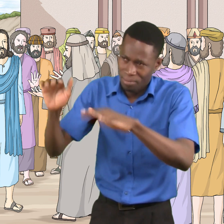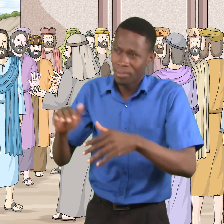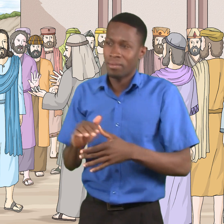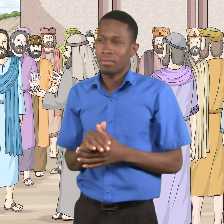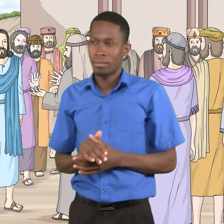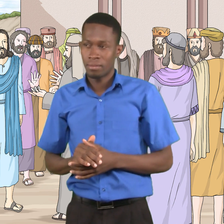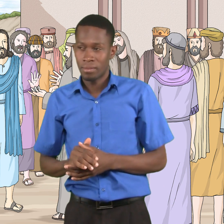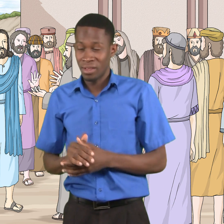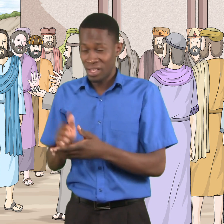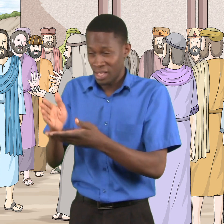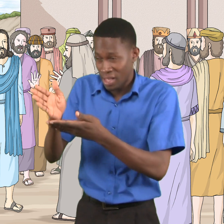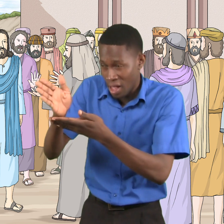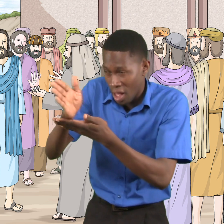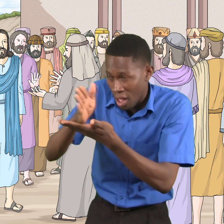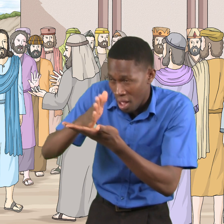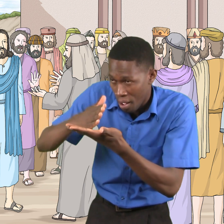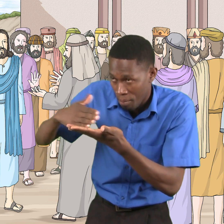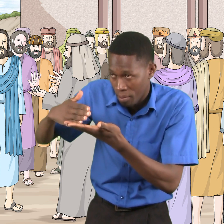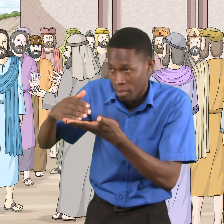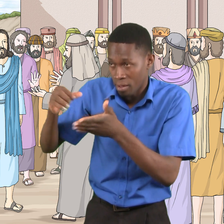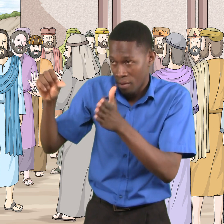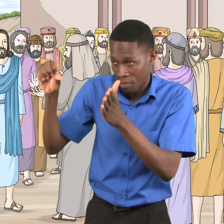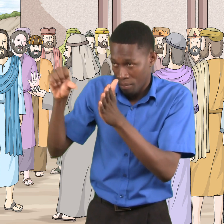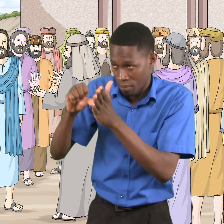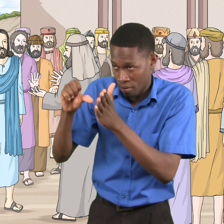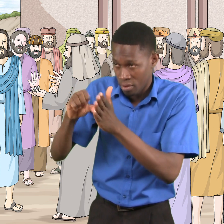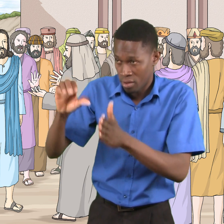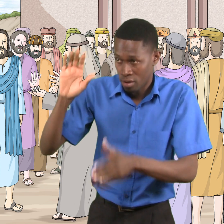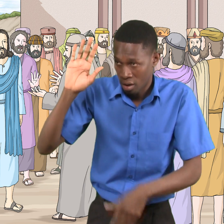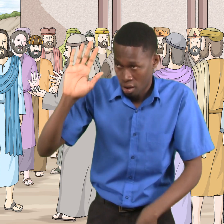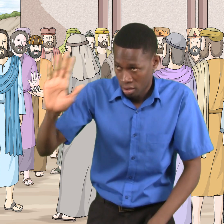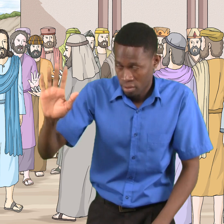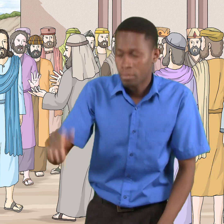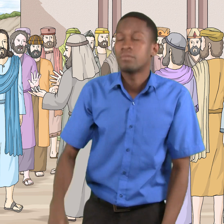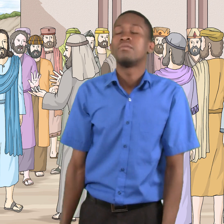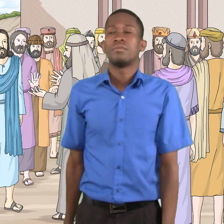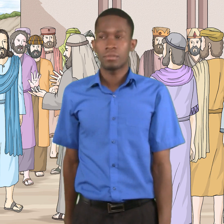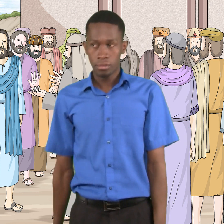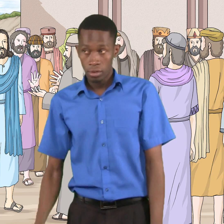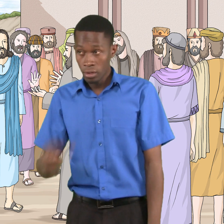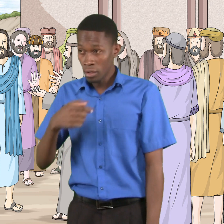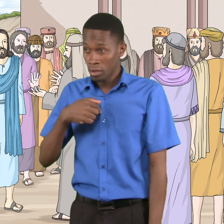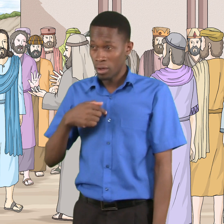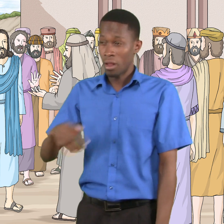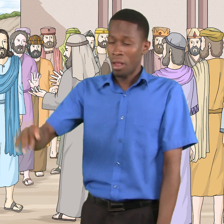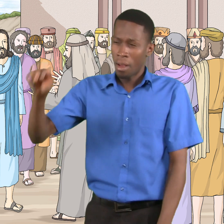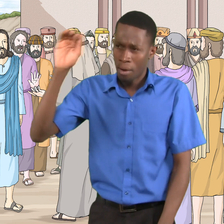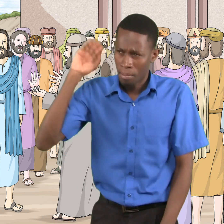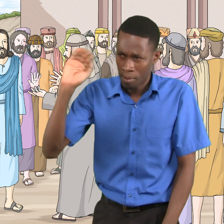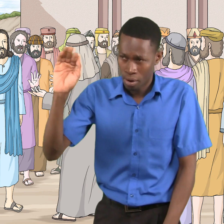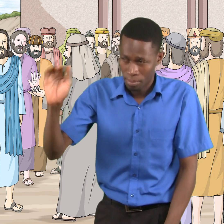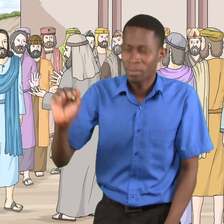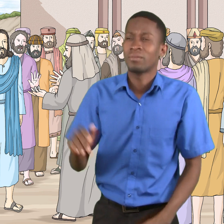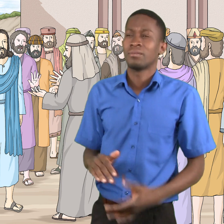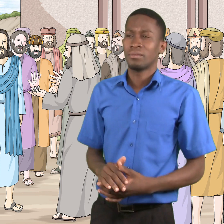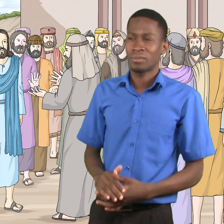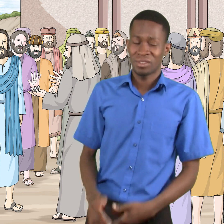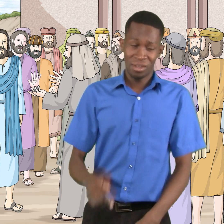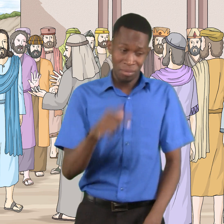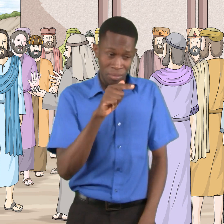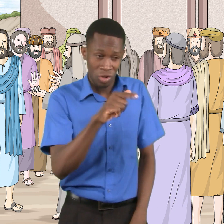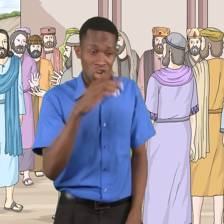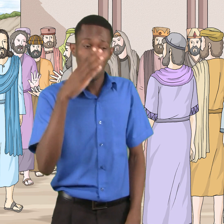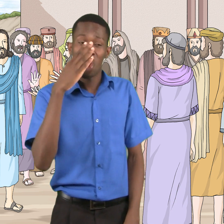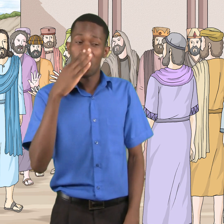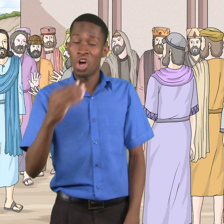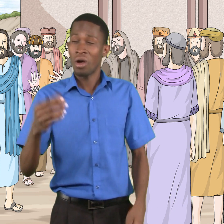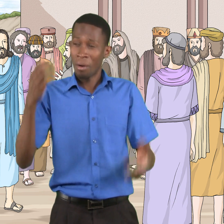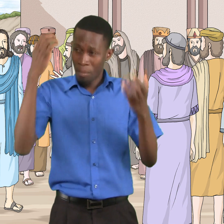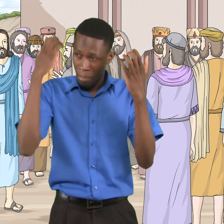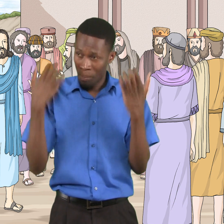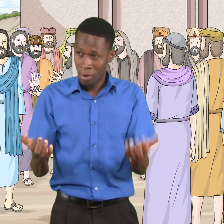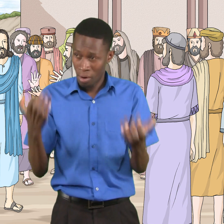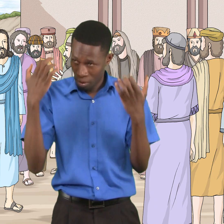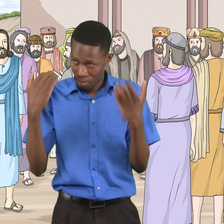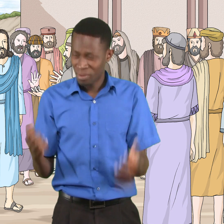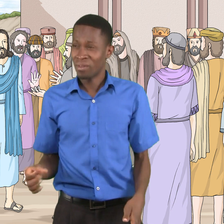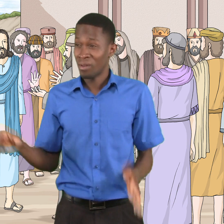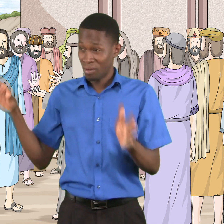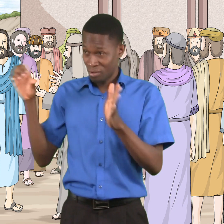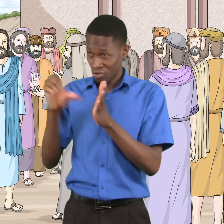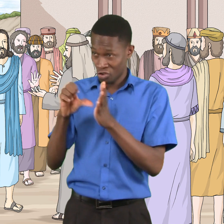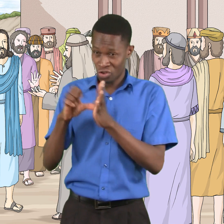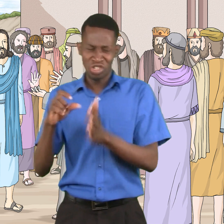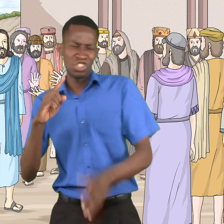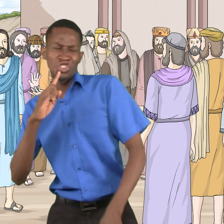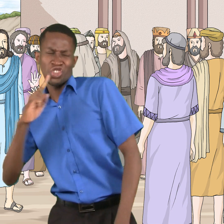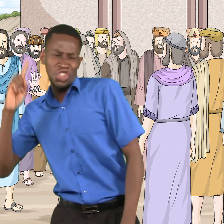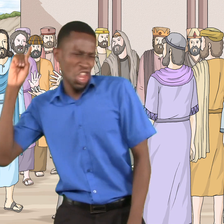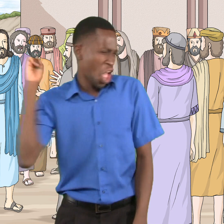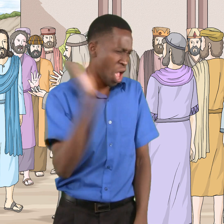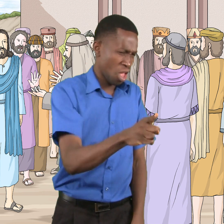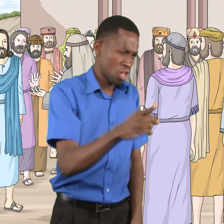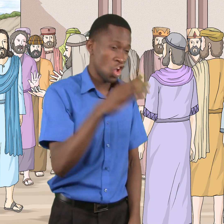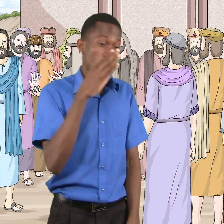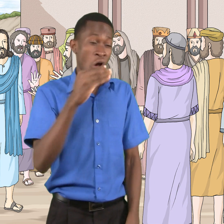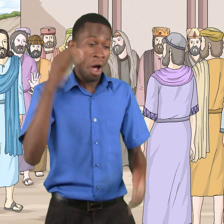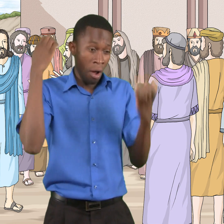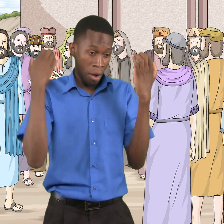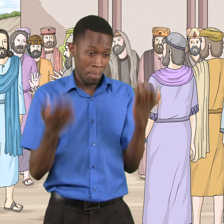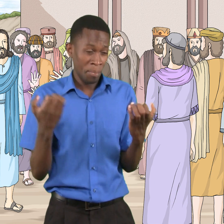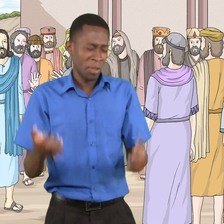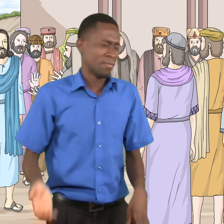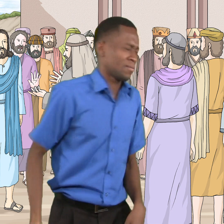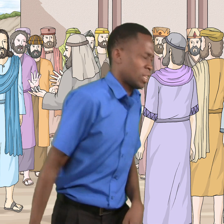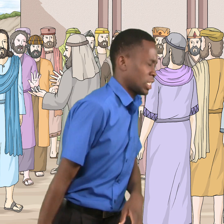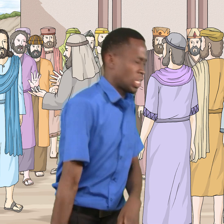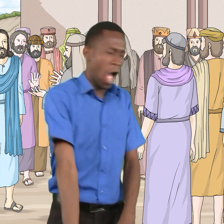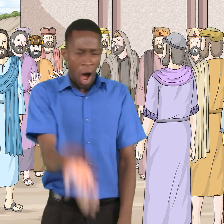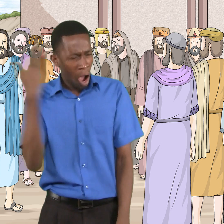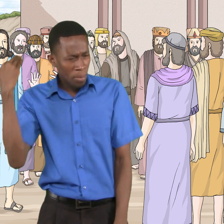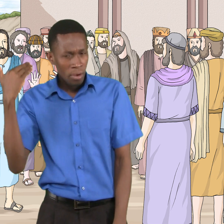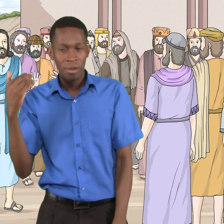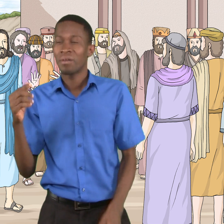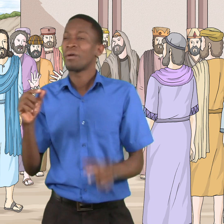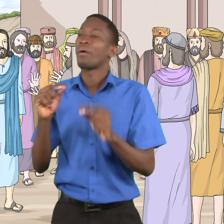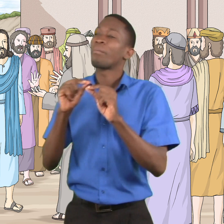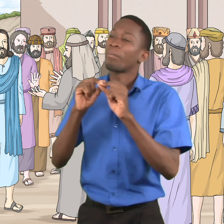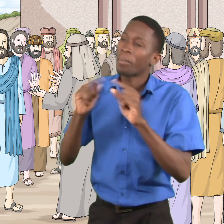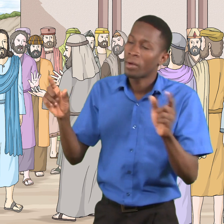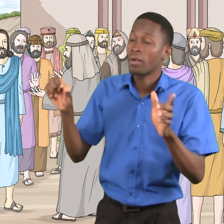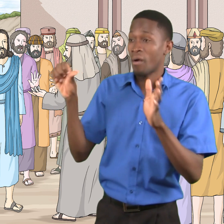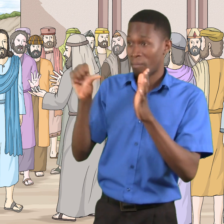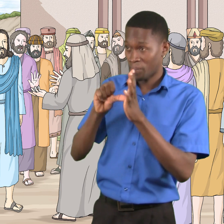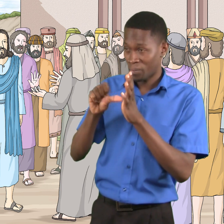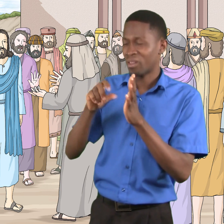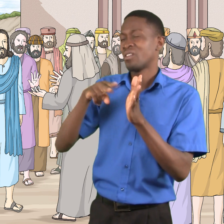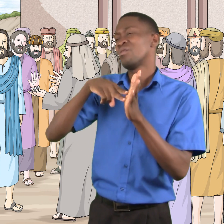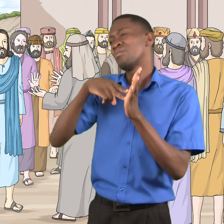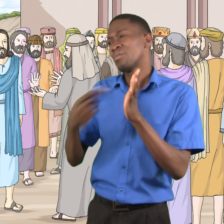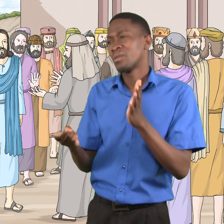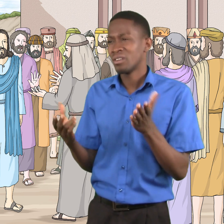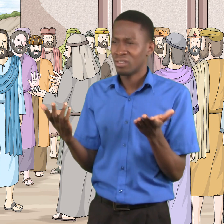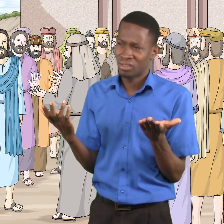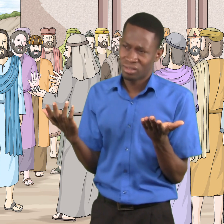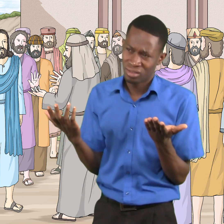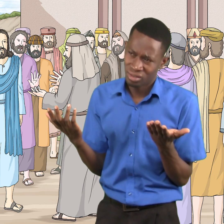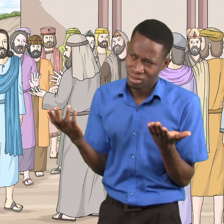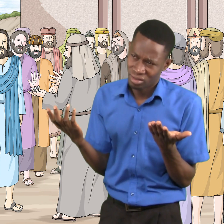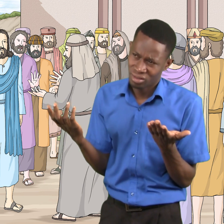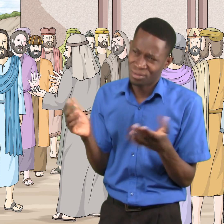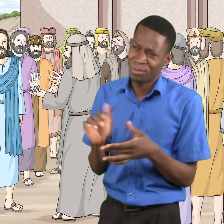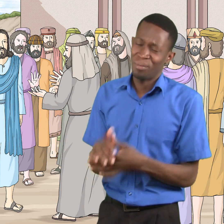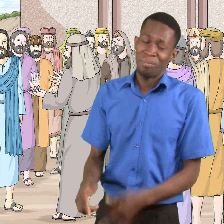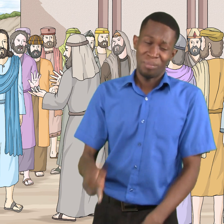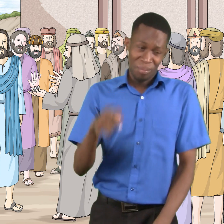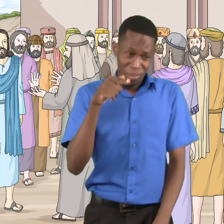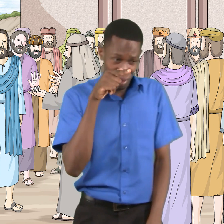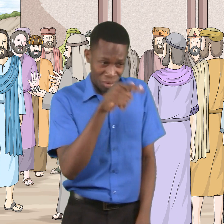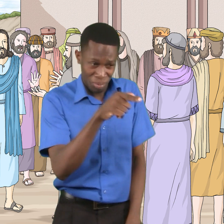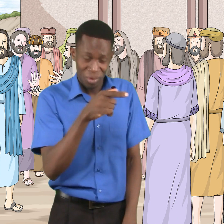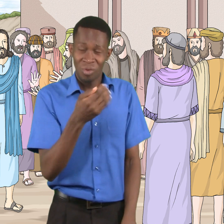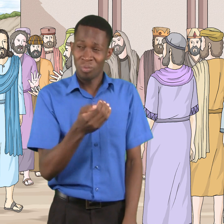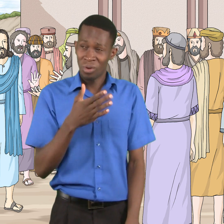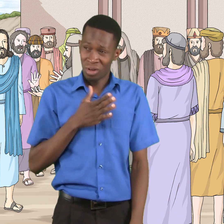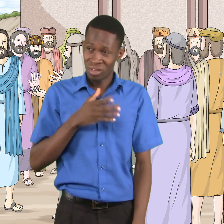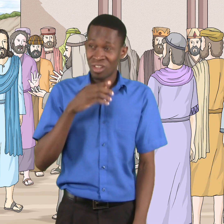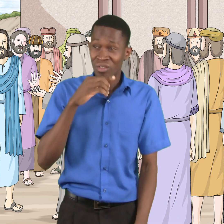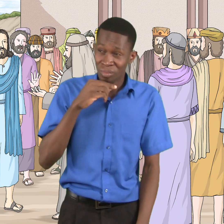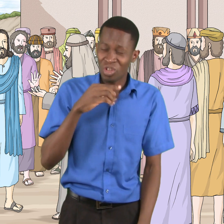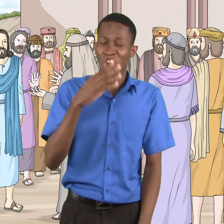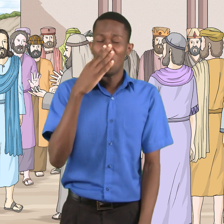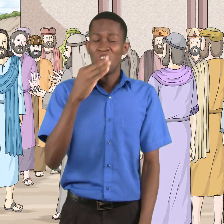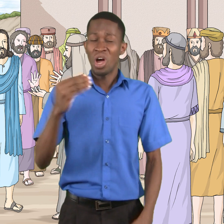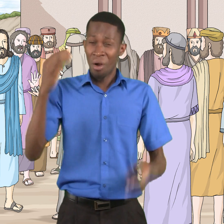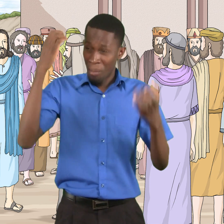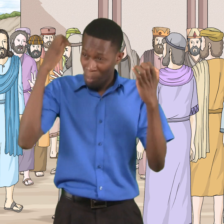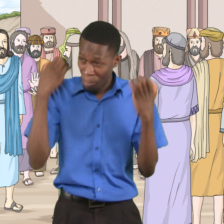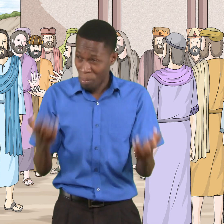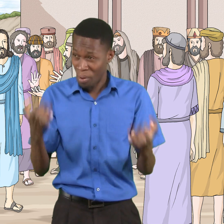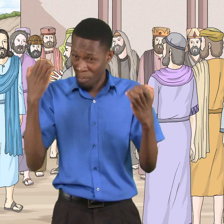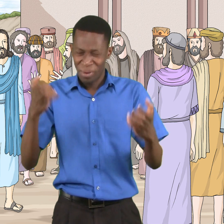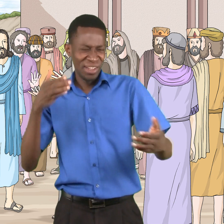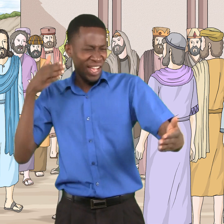He foams at the mouth, gnashes his teeth, and becomes rigid.